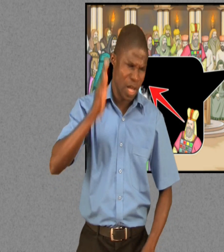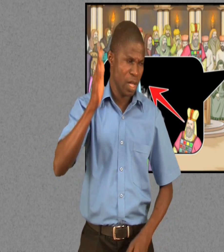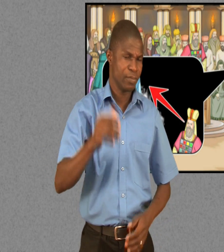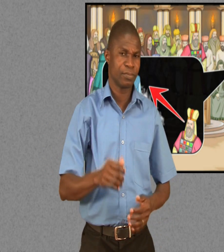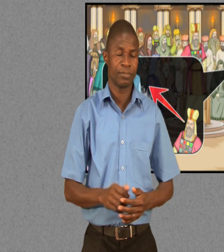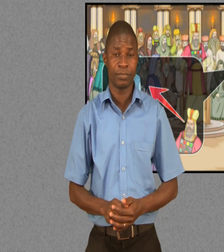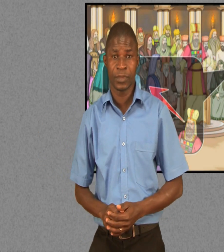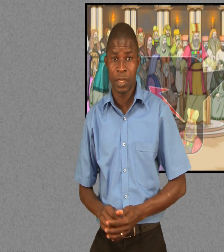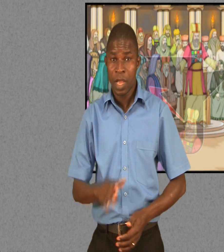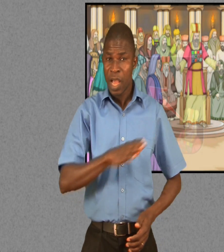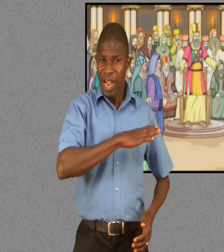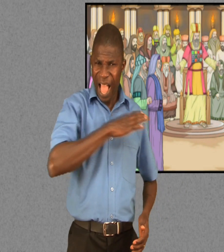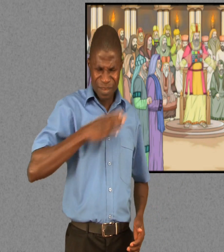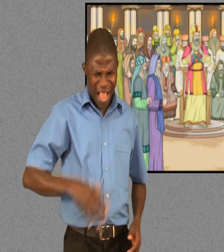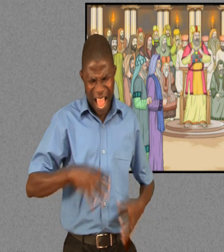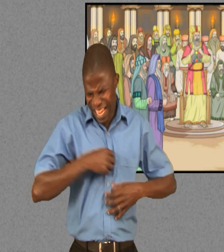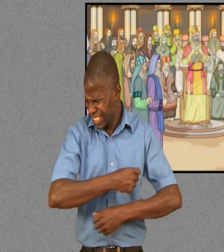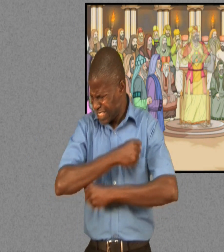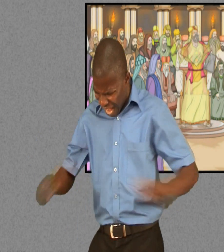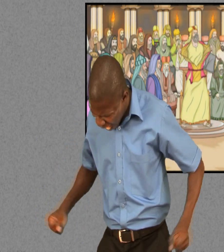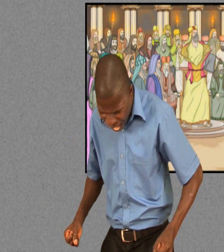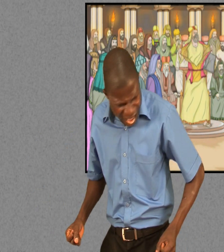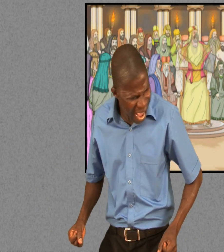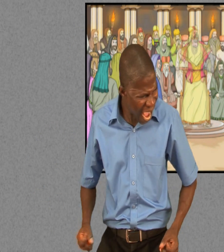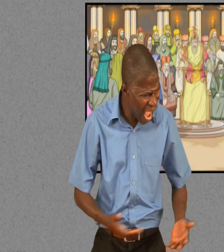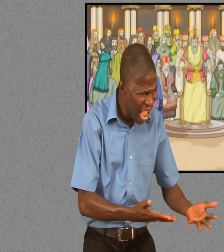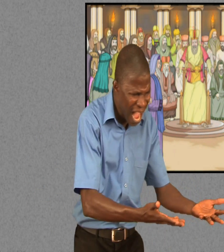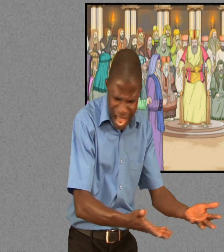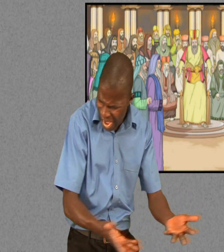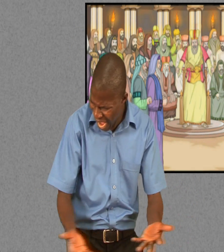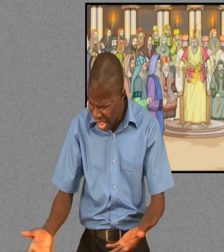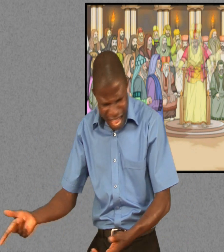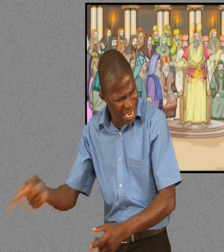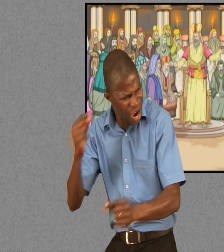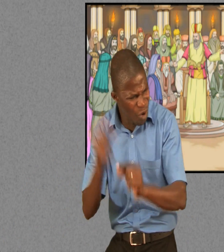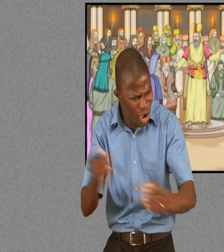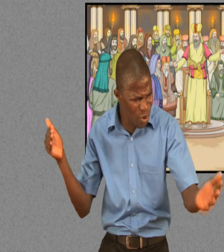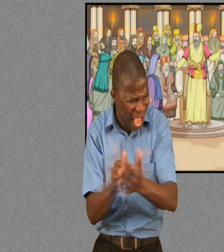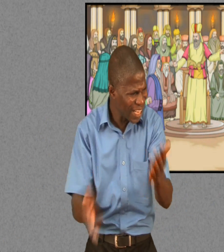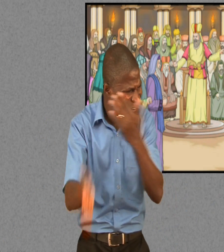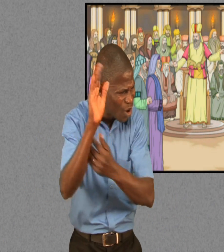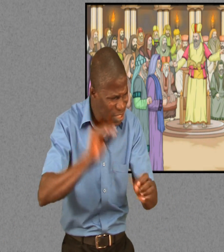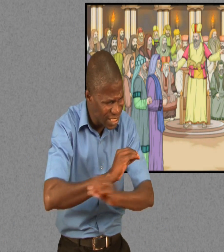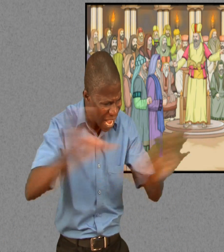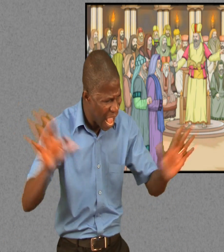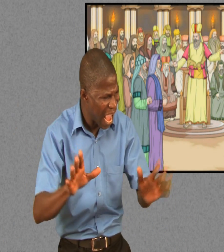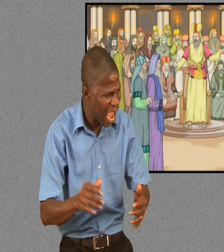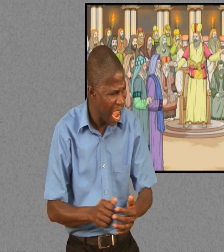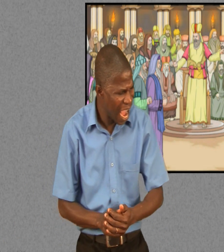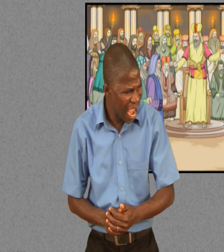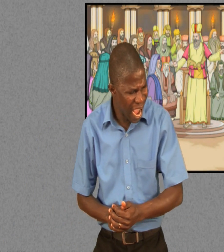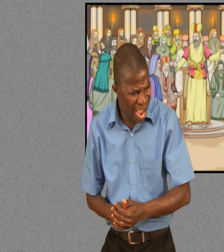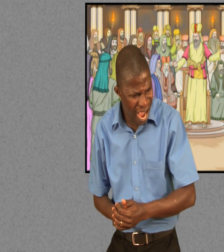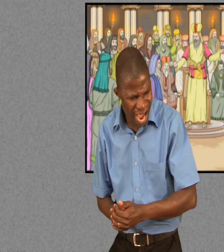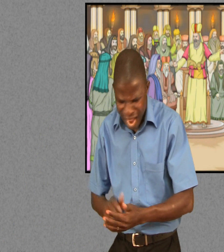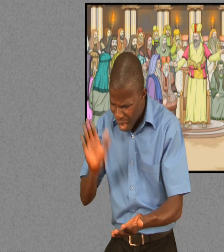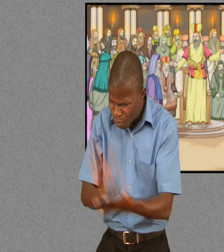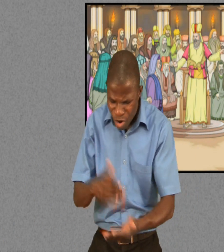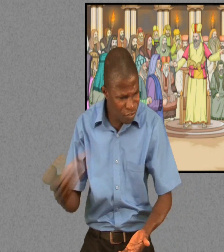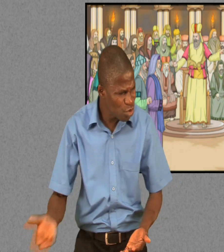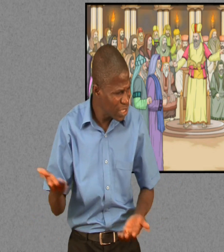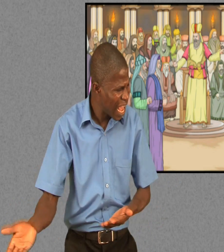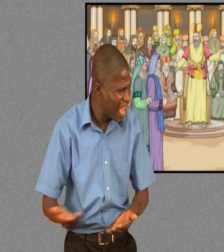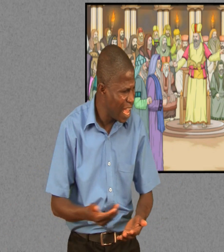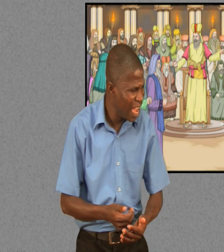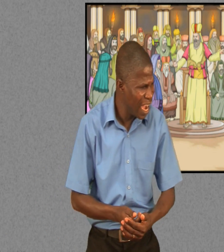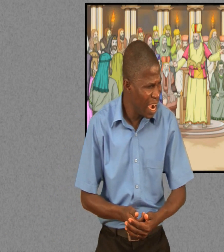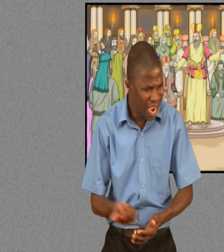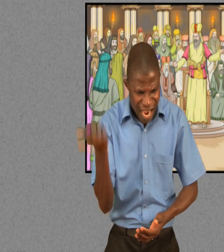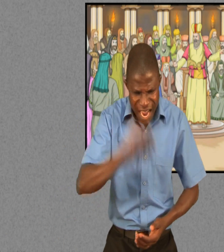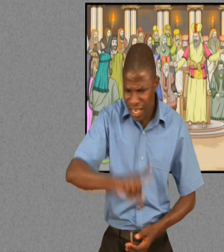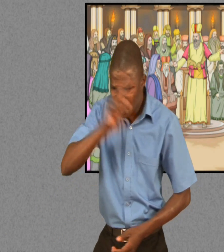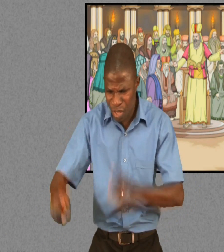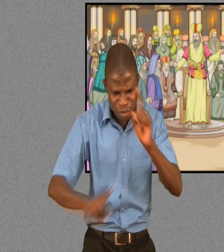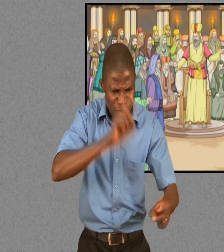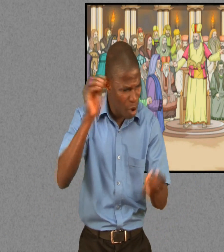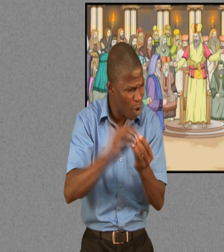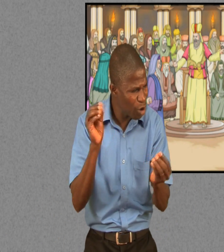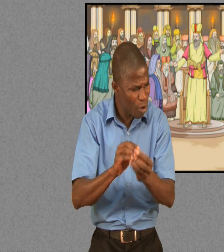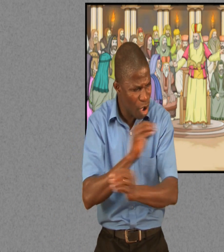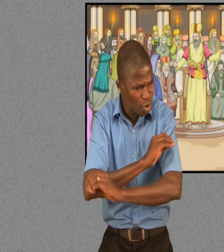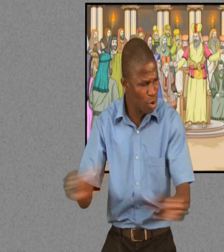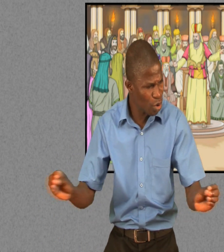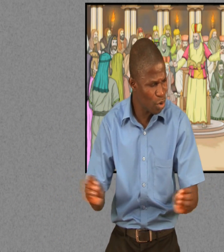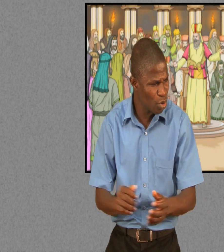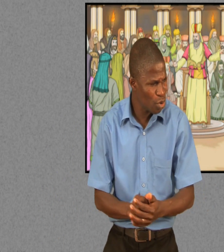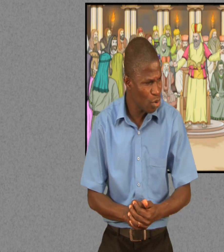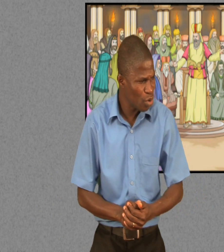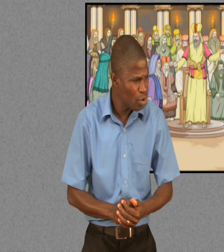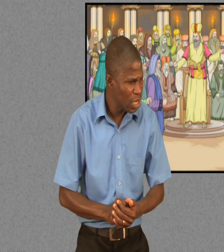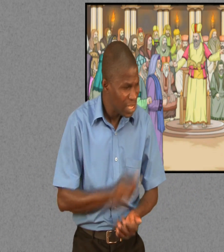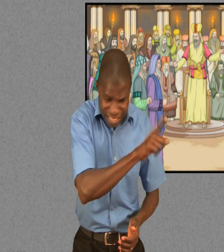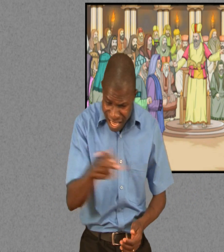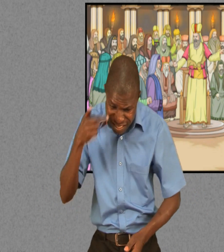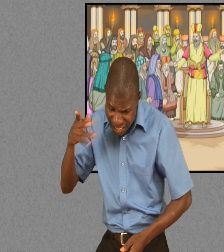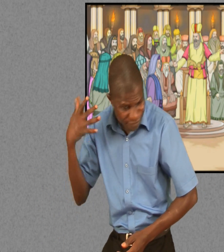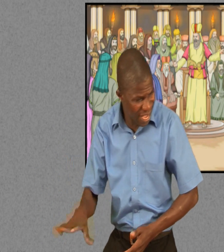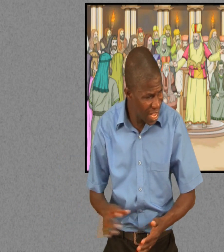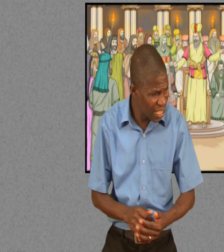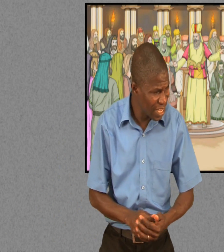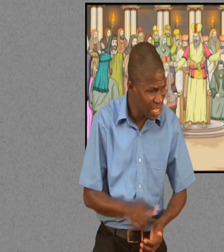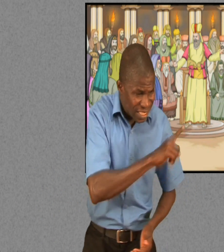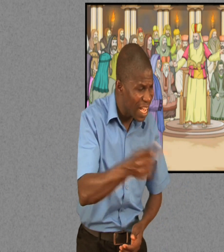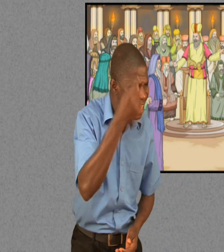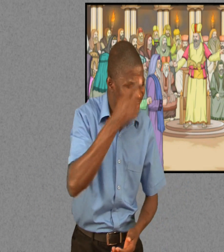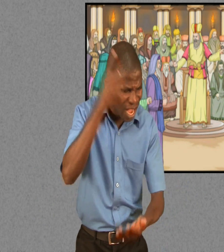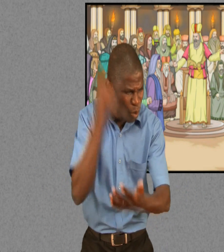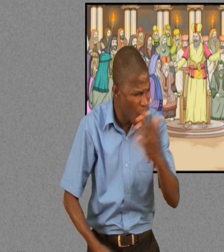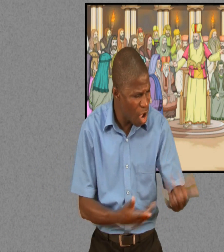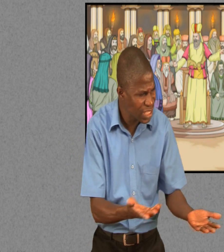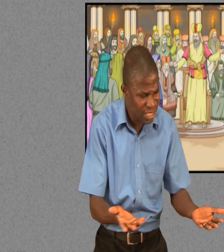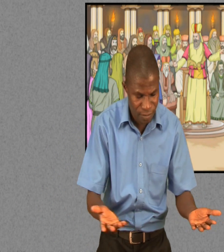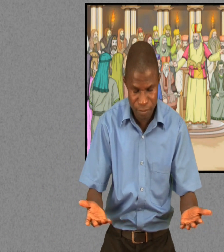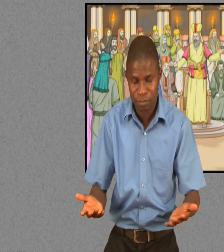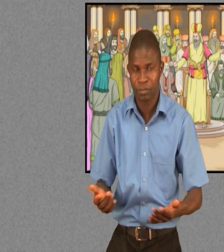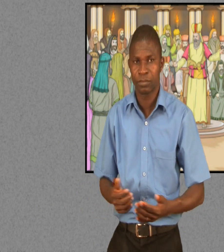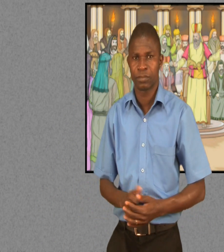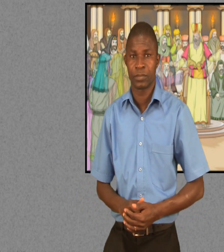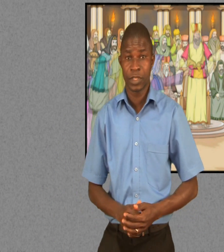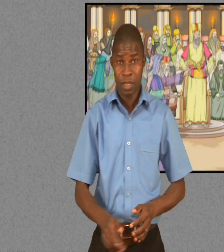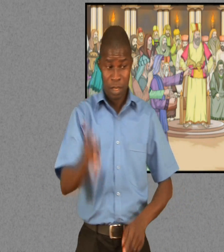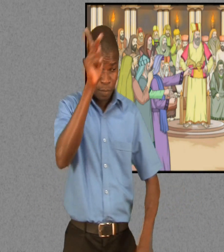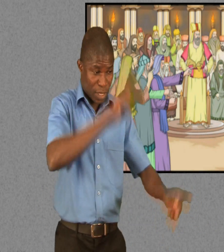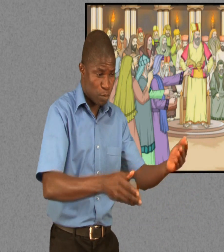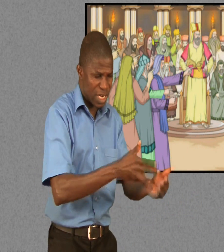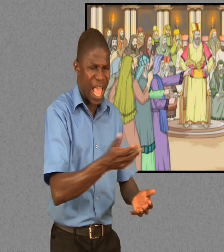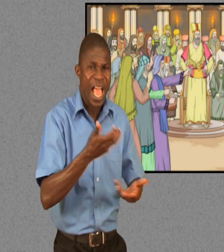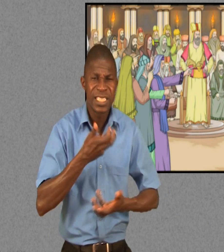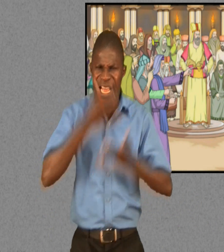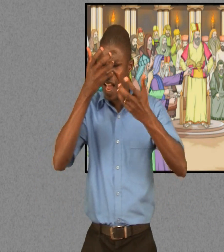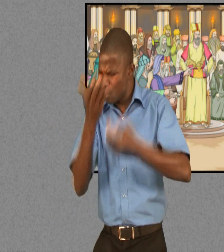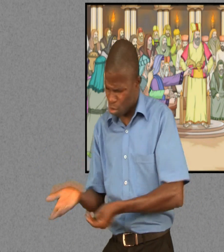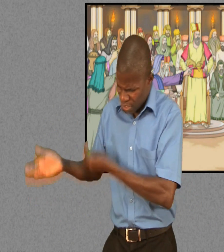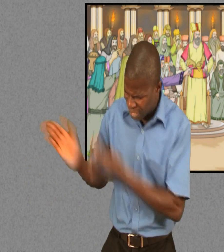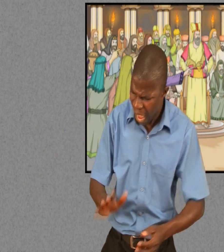At this, the high priest tore his clothes and declared, “He has blasphemed! Why do we need any more witnesses? Look, now you have heard the blasphemy. What do you think?” “He deserves to die,” they answered.